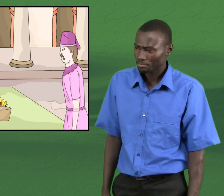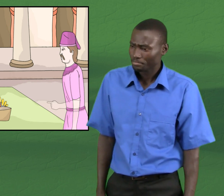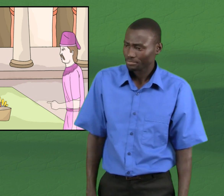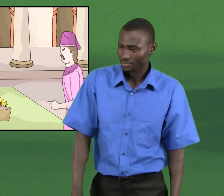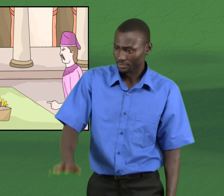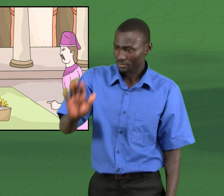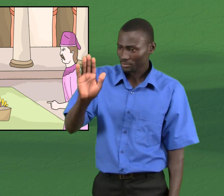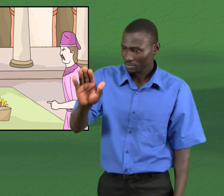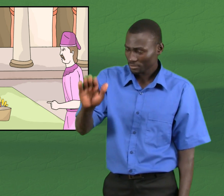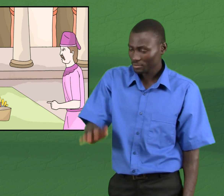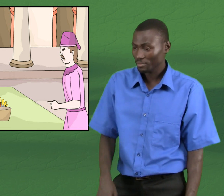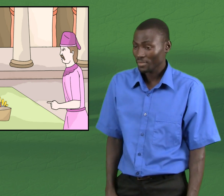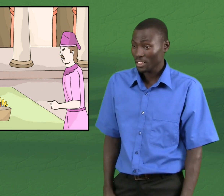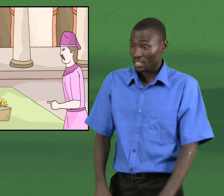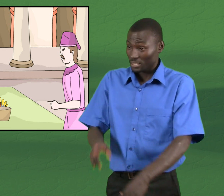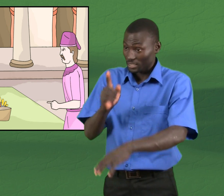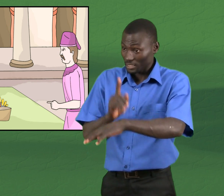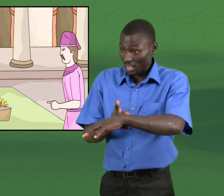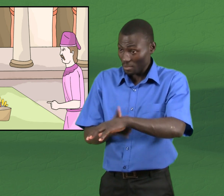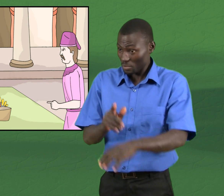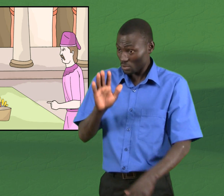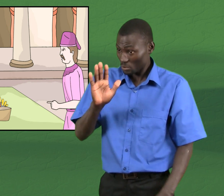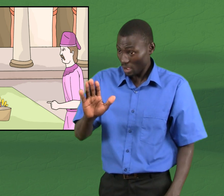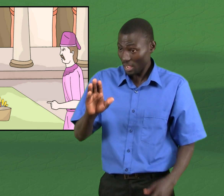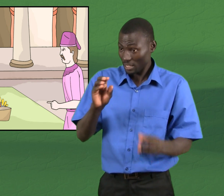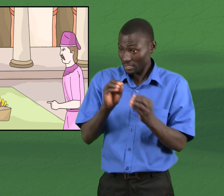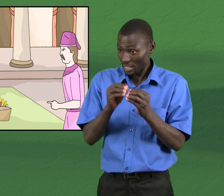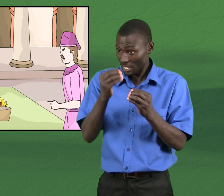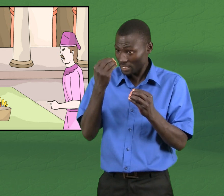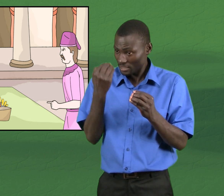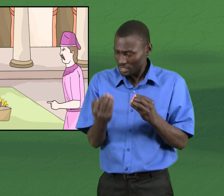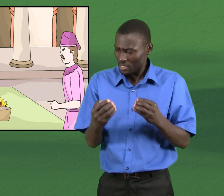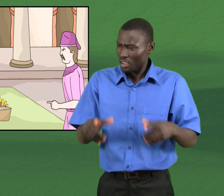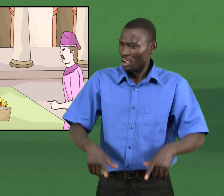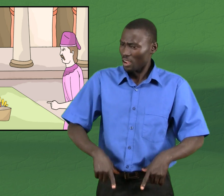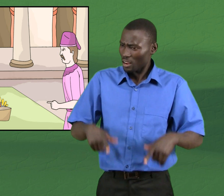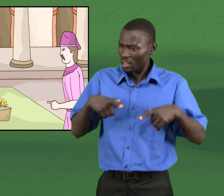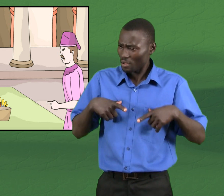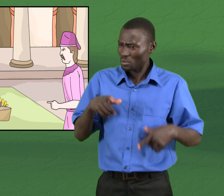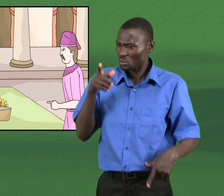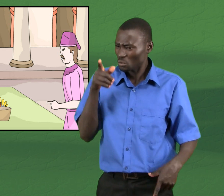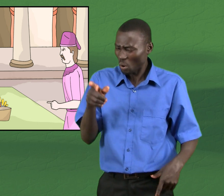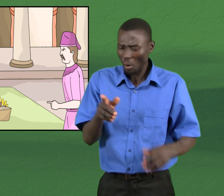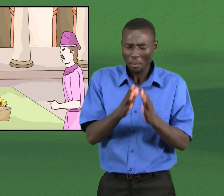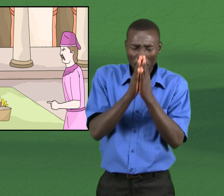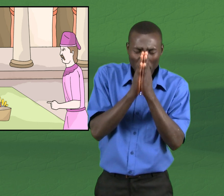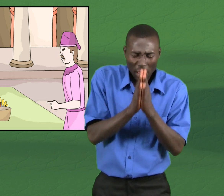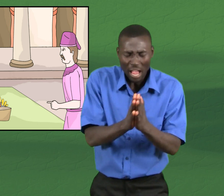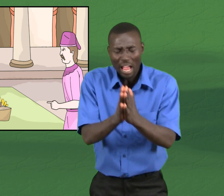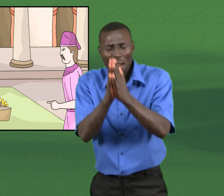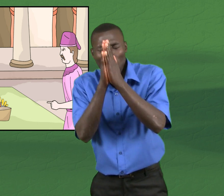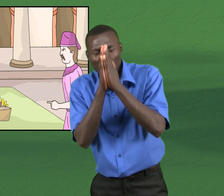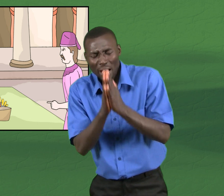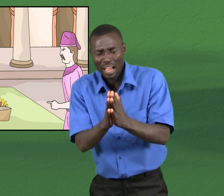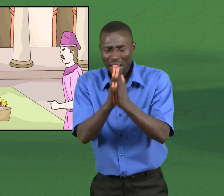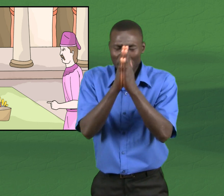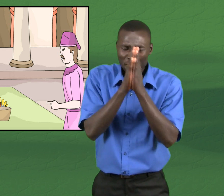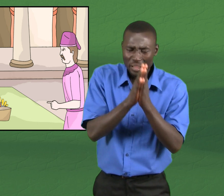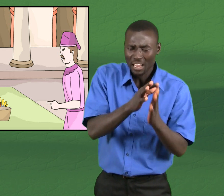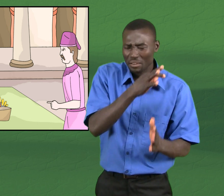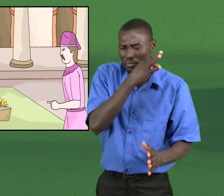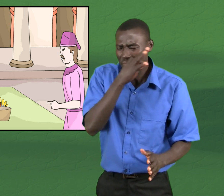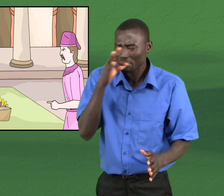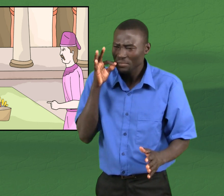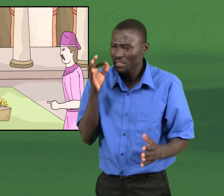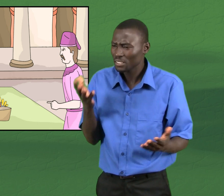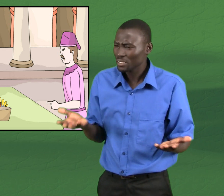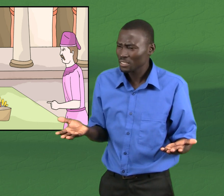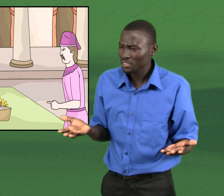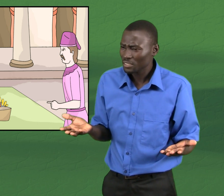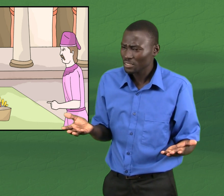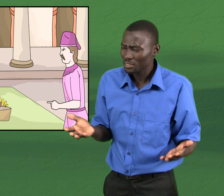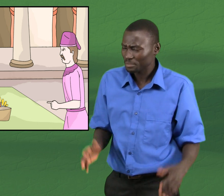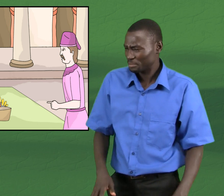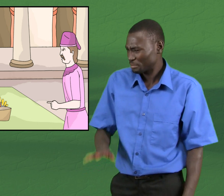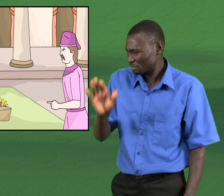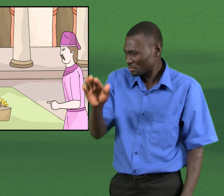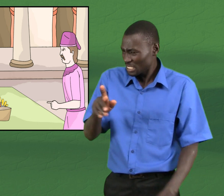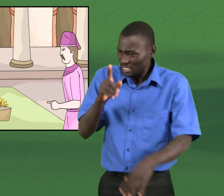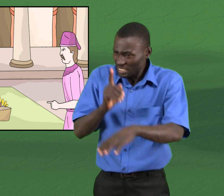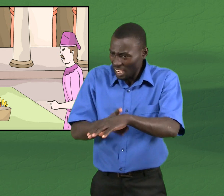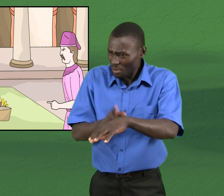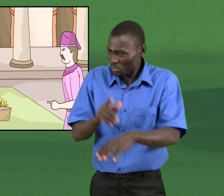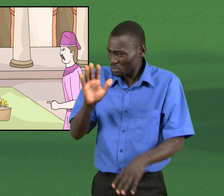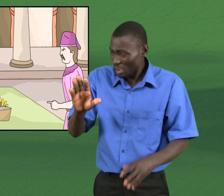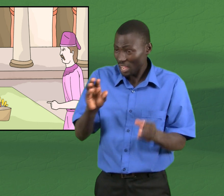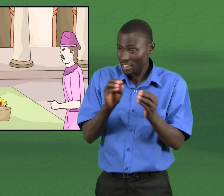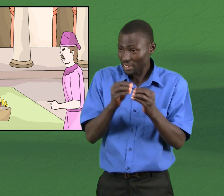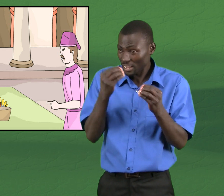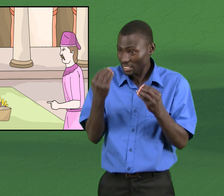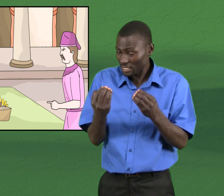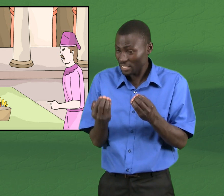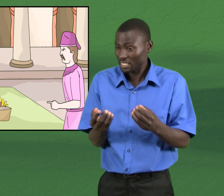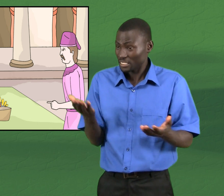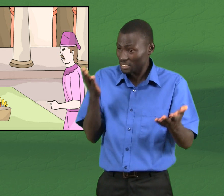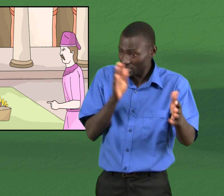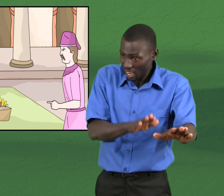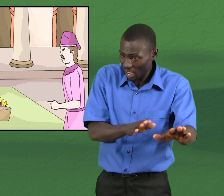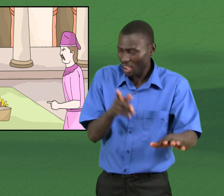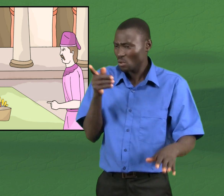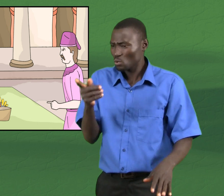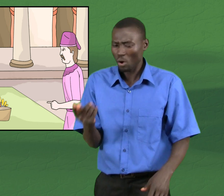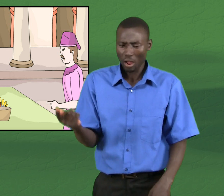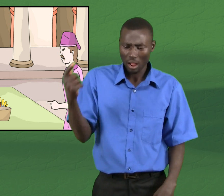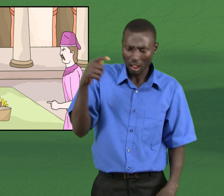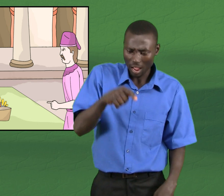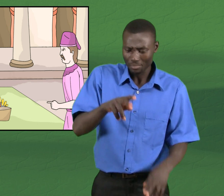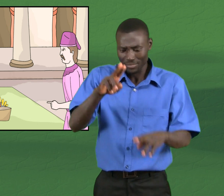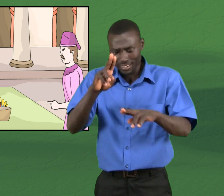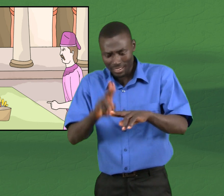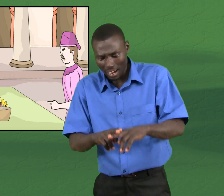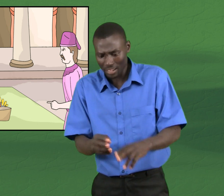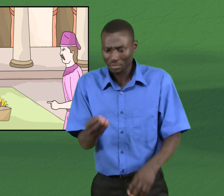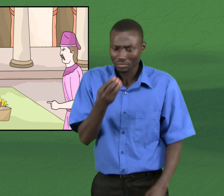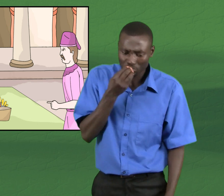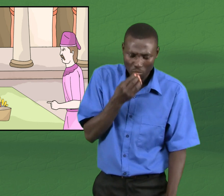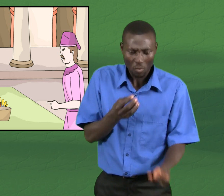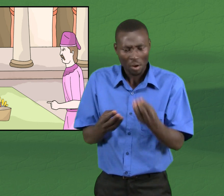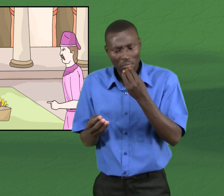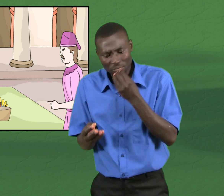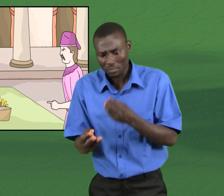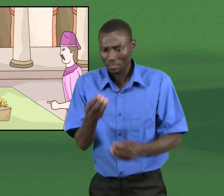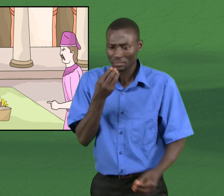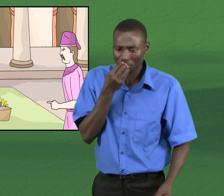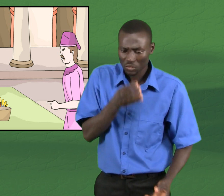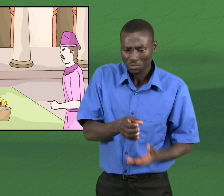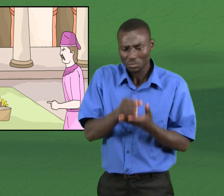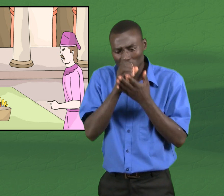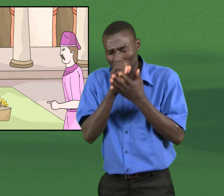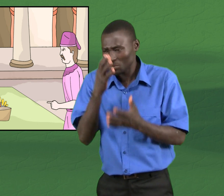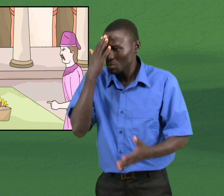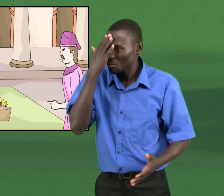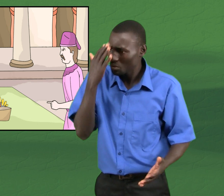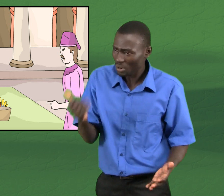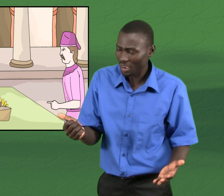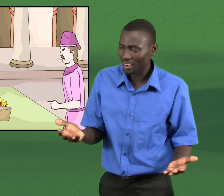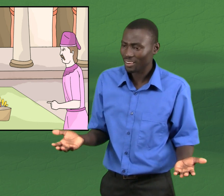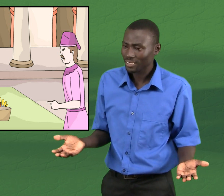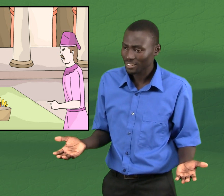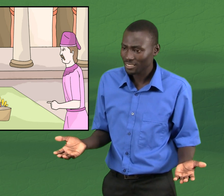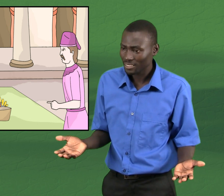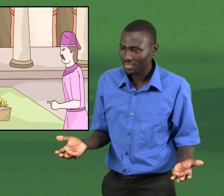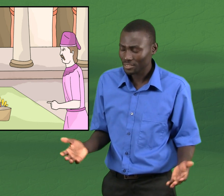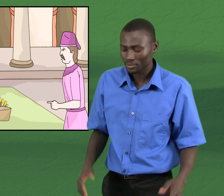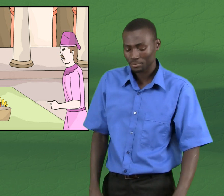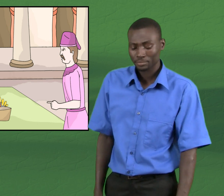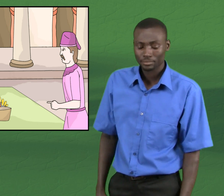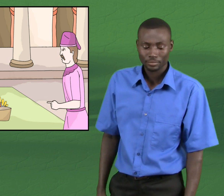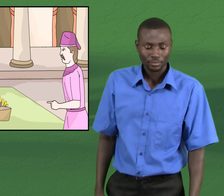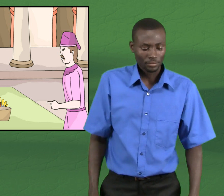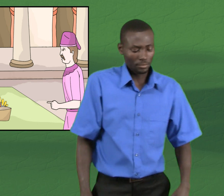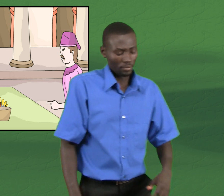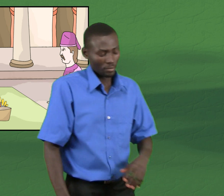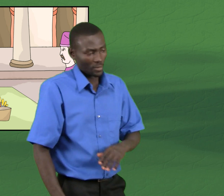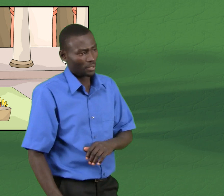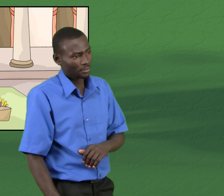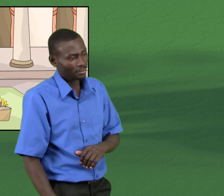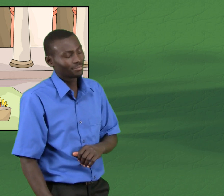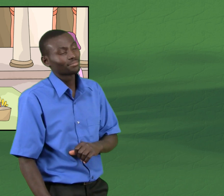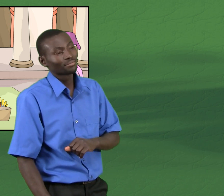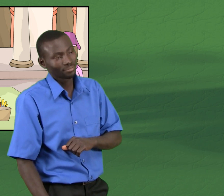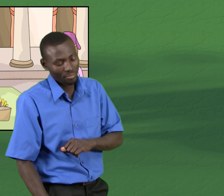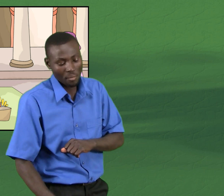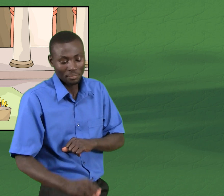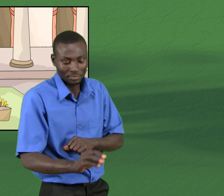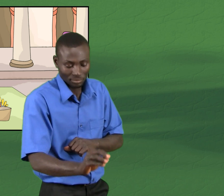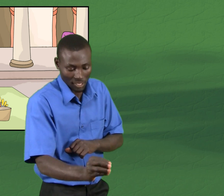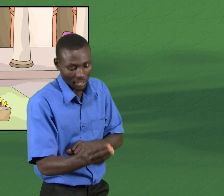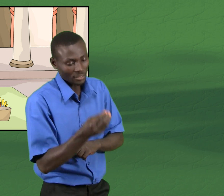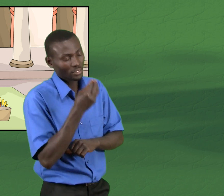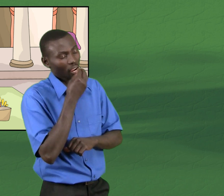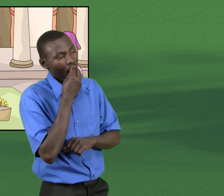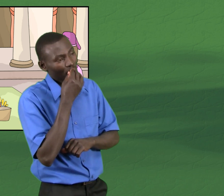“While the child was alive, you fasted and wept, but when he died, you got up and ate.”